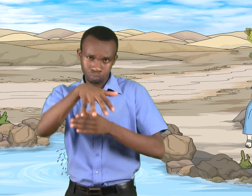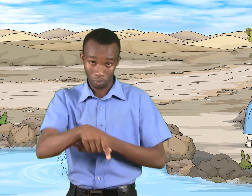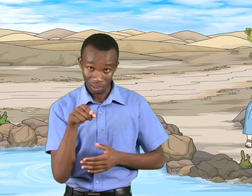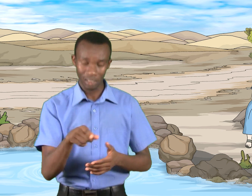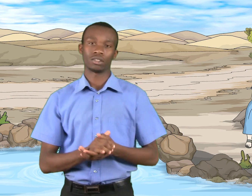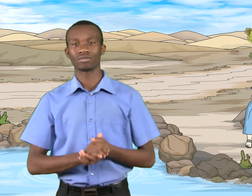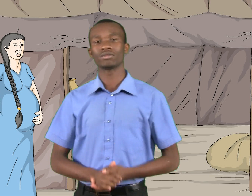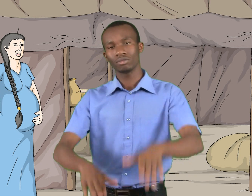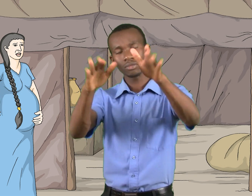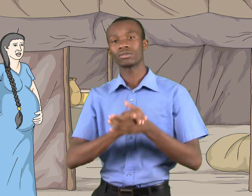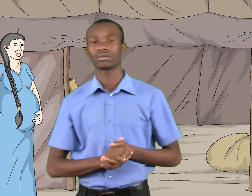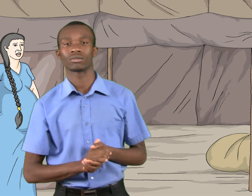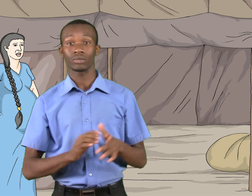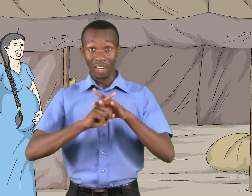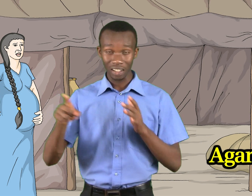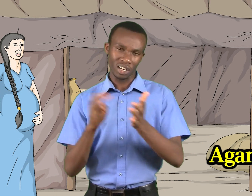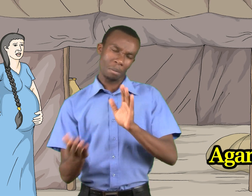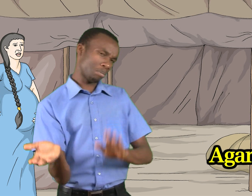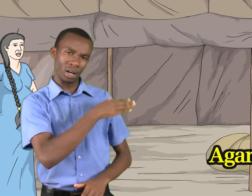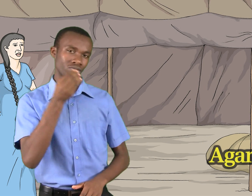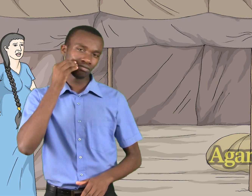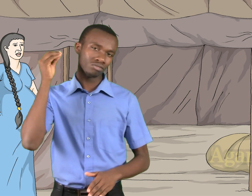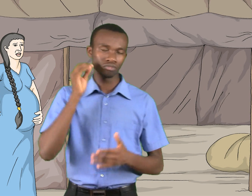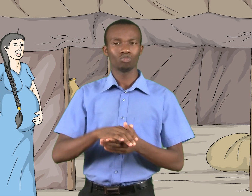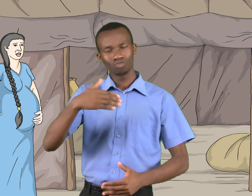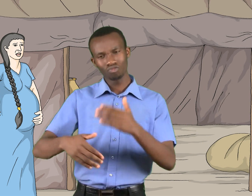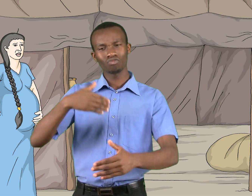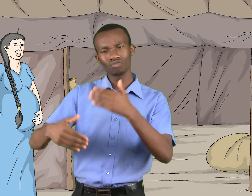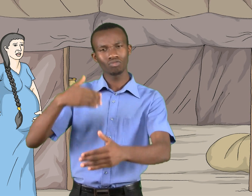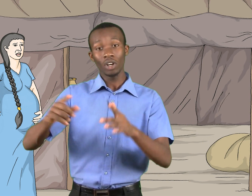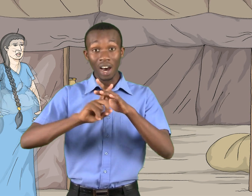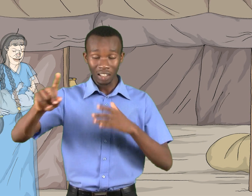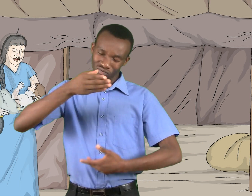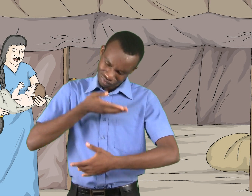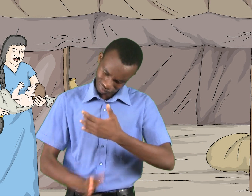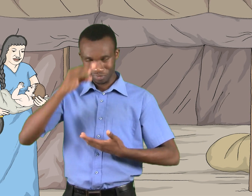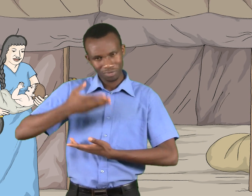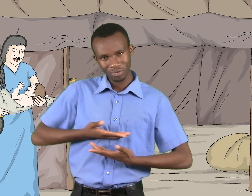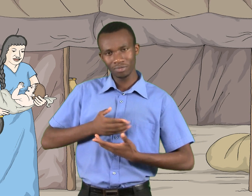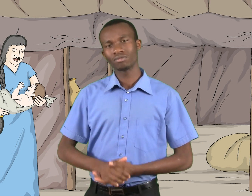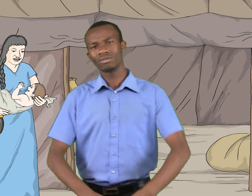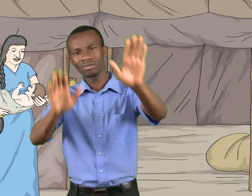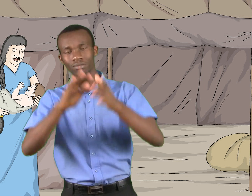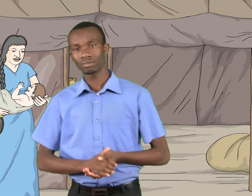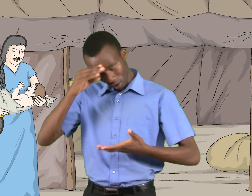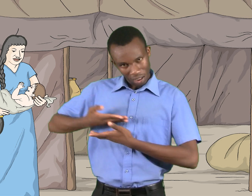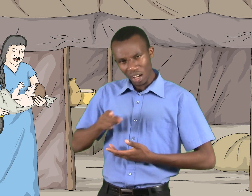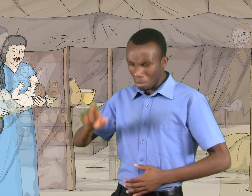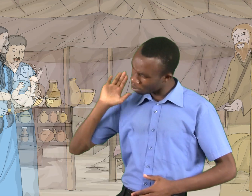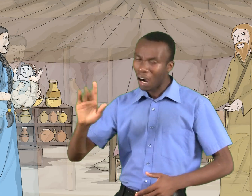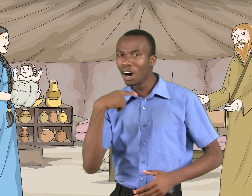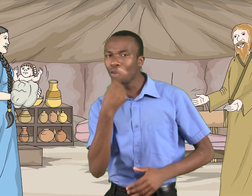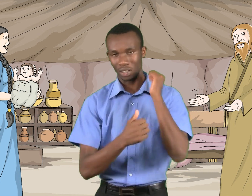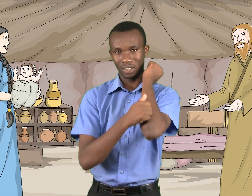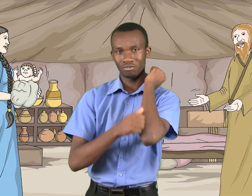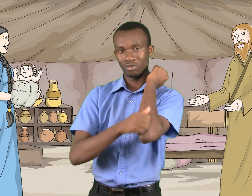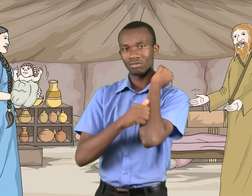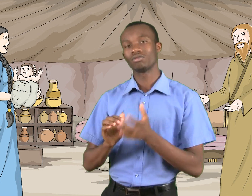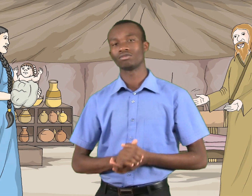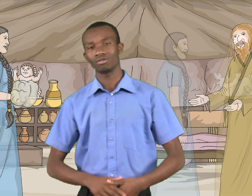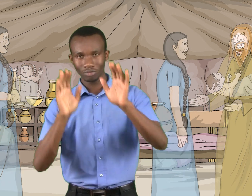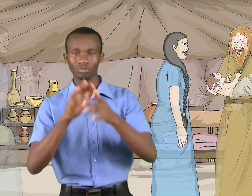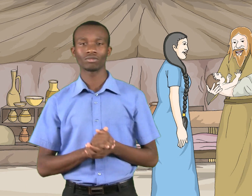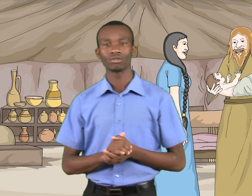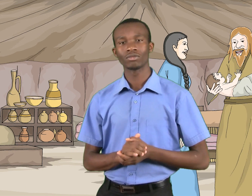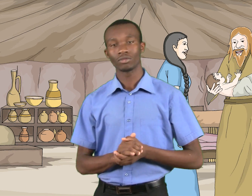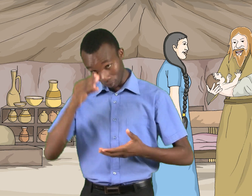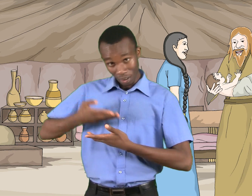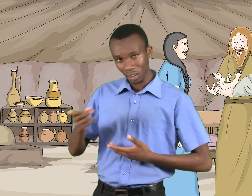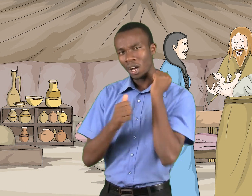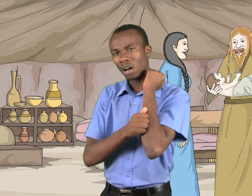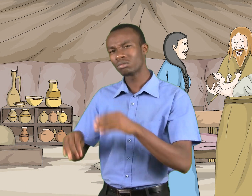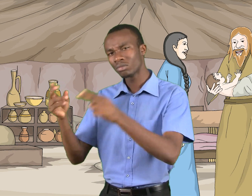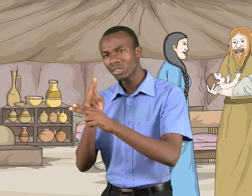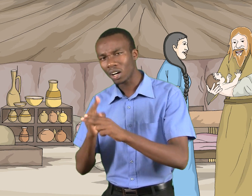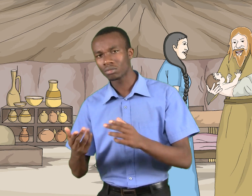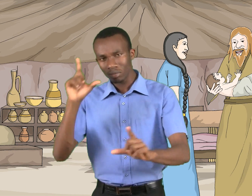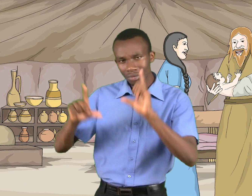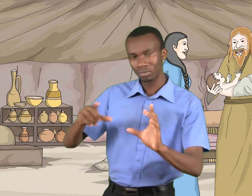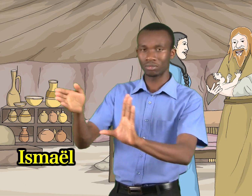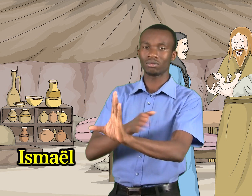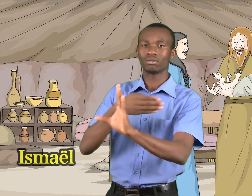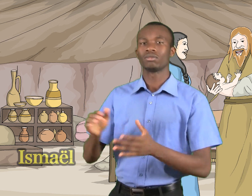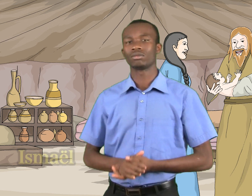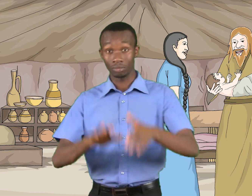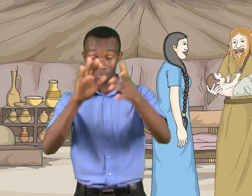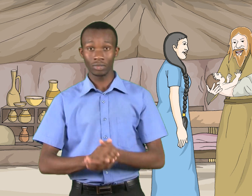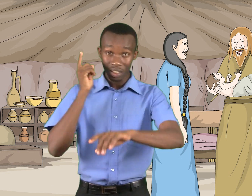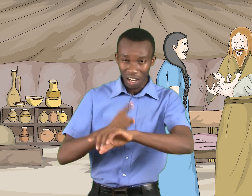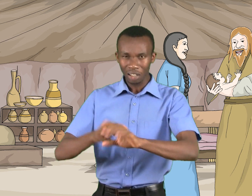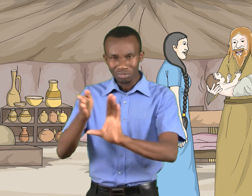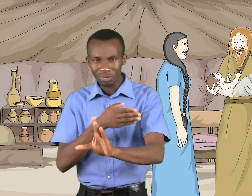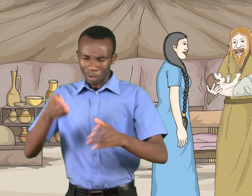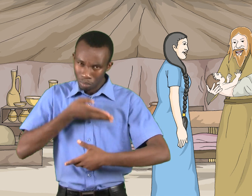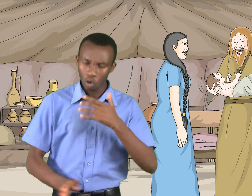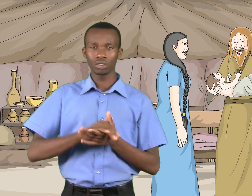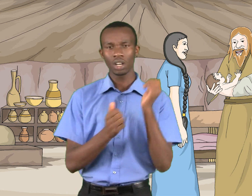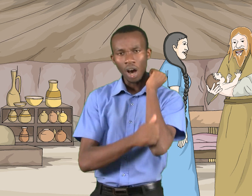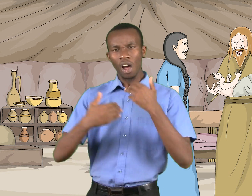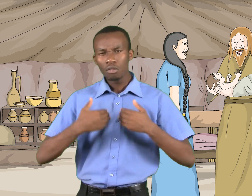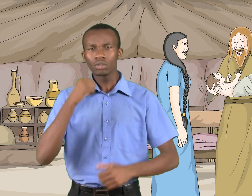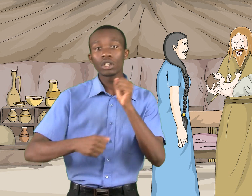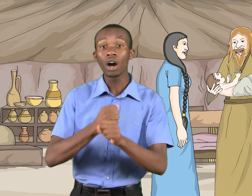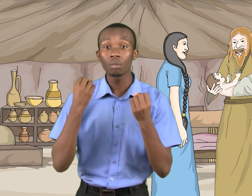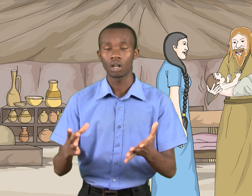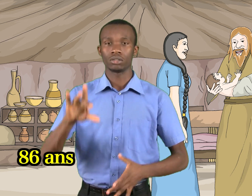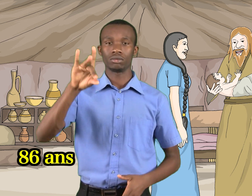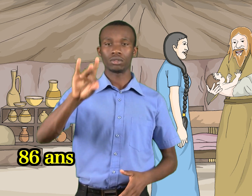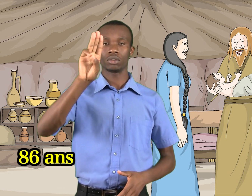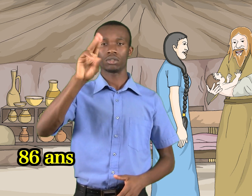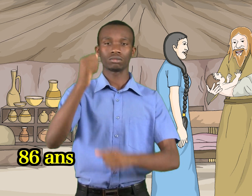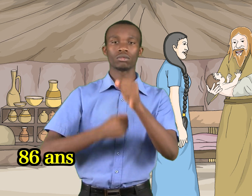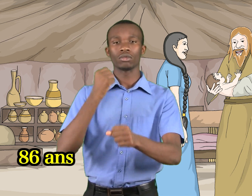And Hagar bore Abram a son, and Abram gave the name Ishmael to the son she had borne.